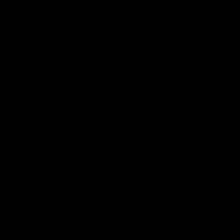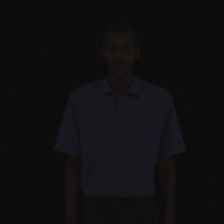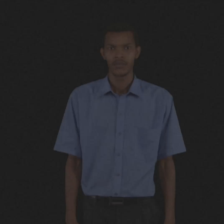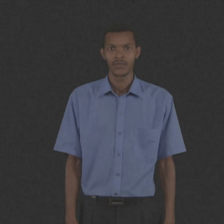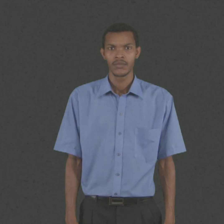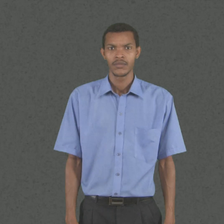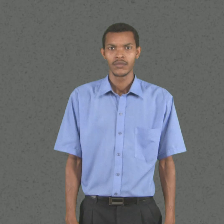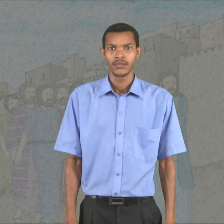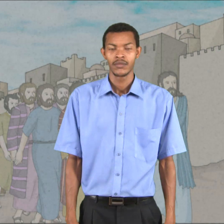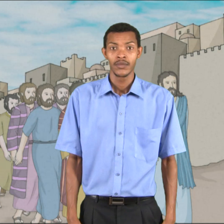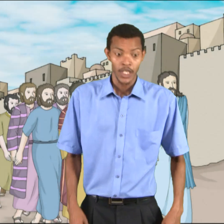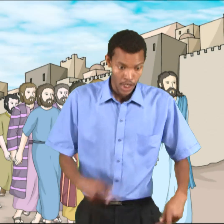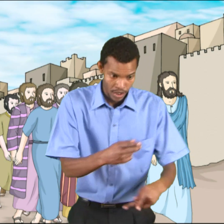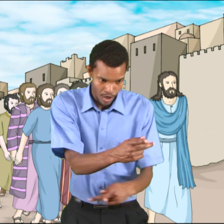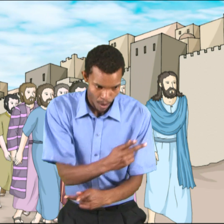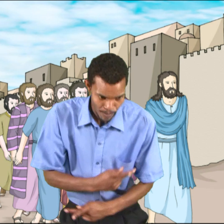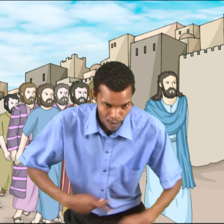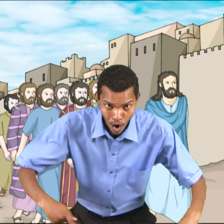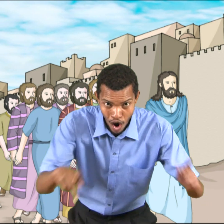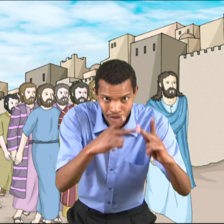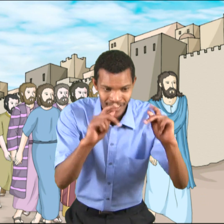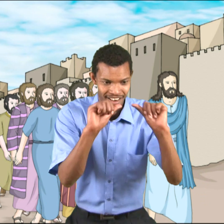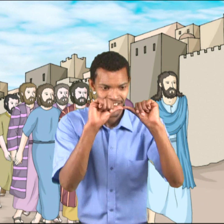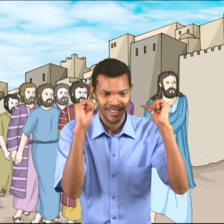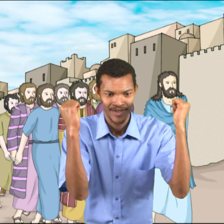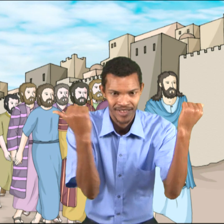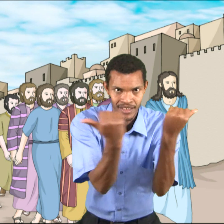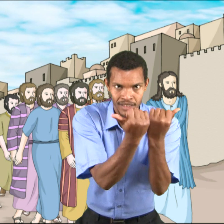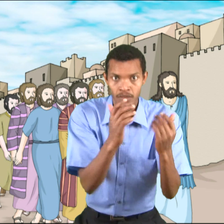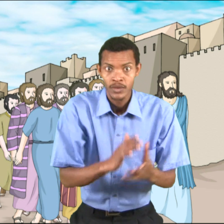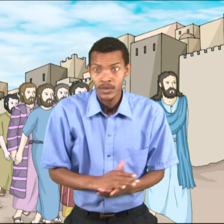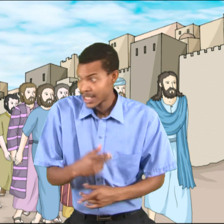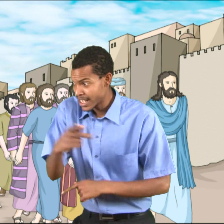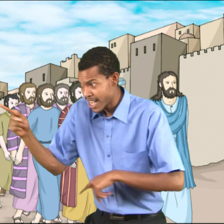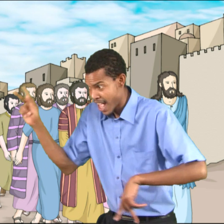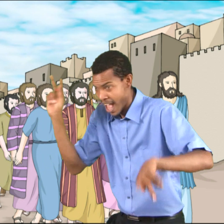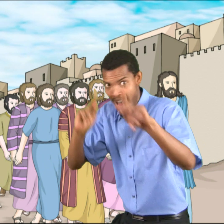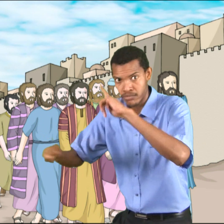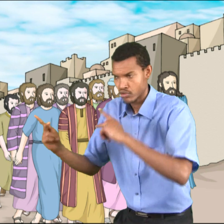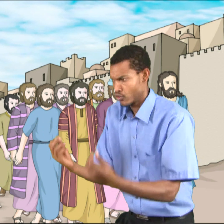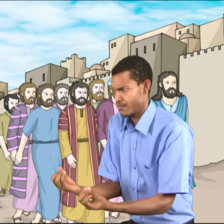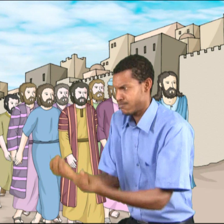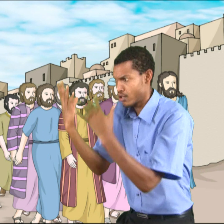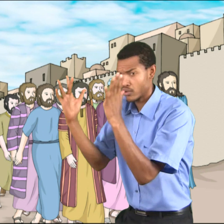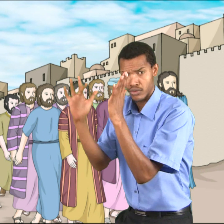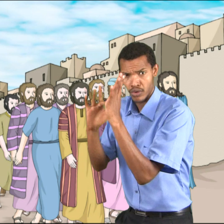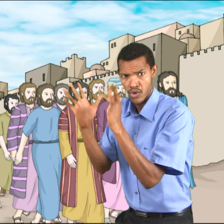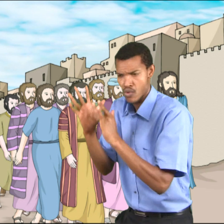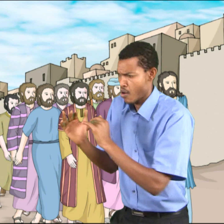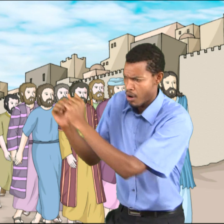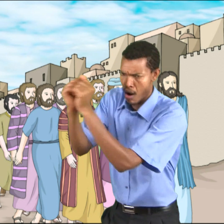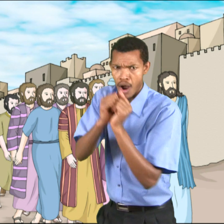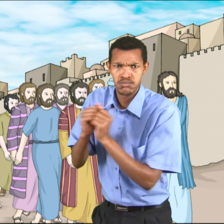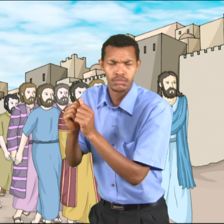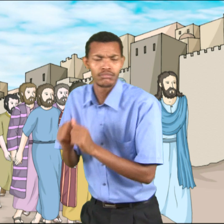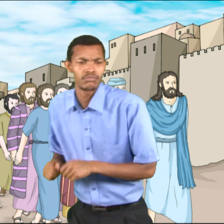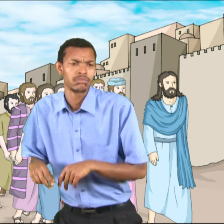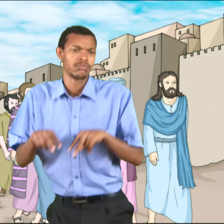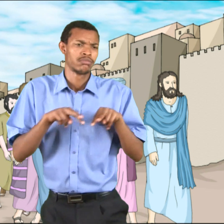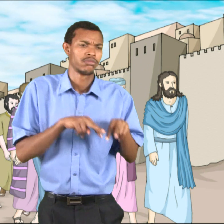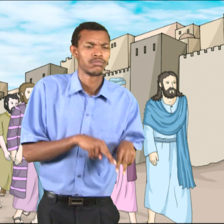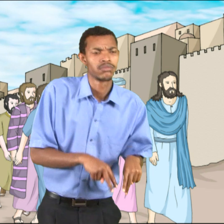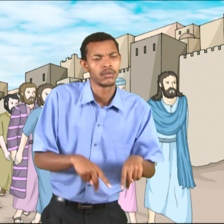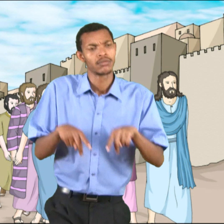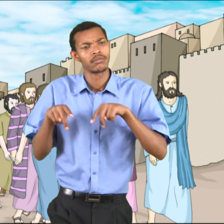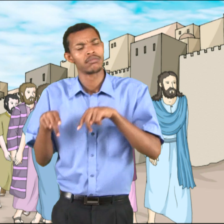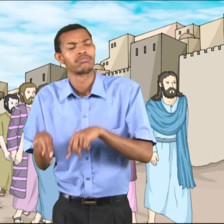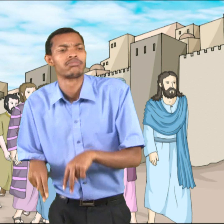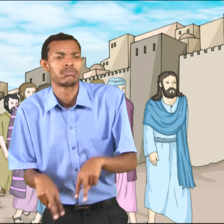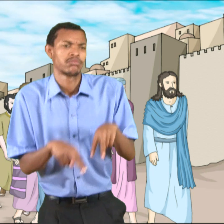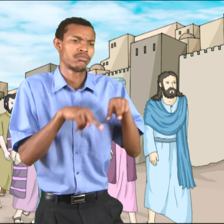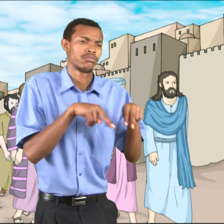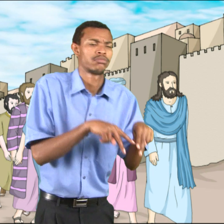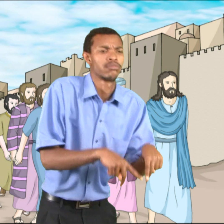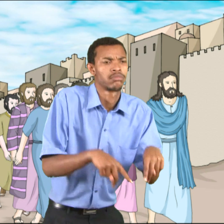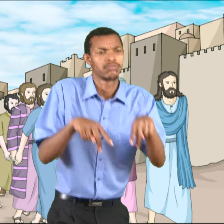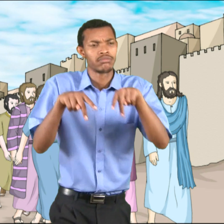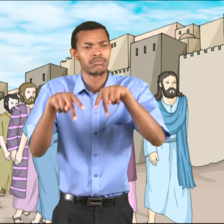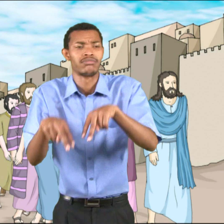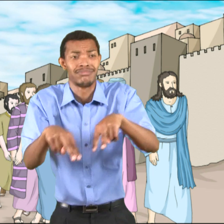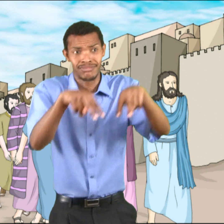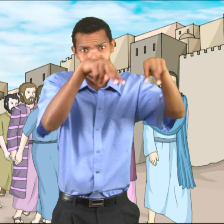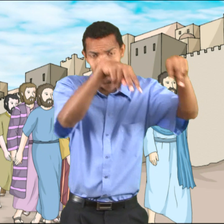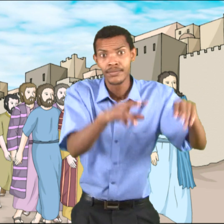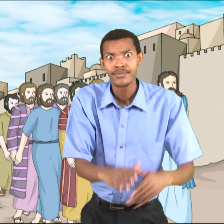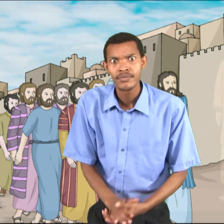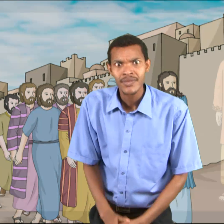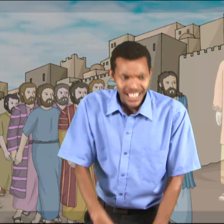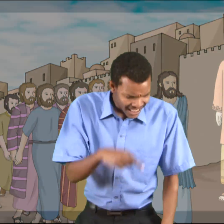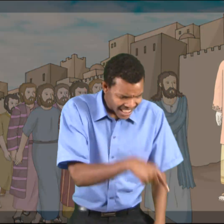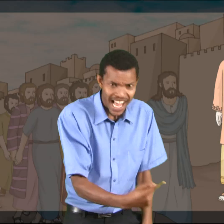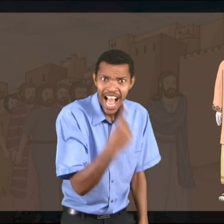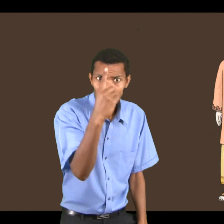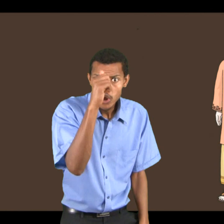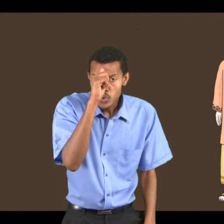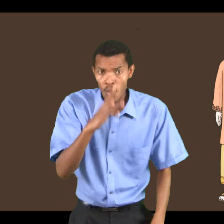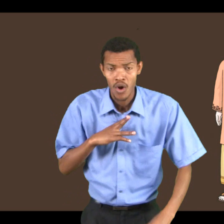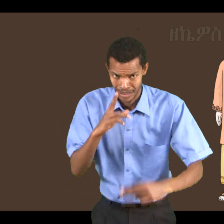Then Jesus entered Jericho and was passing through.